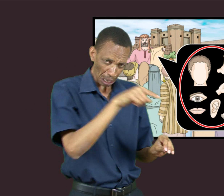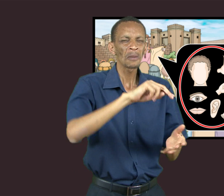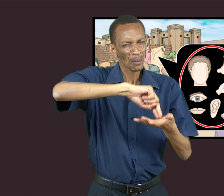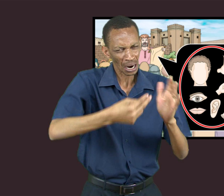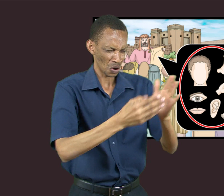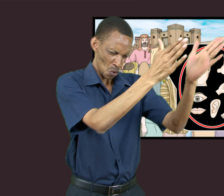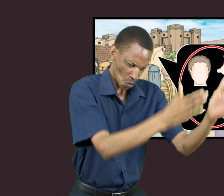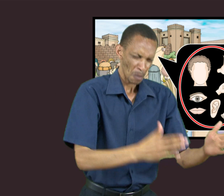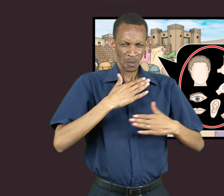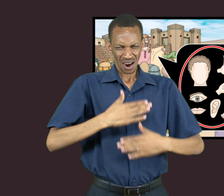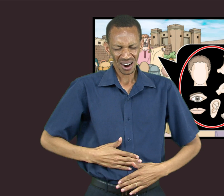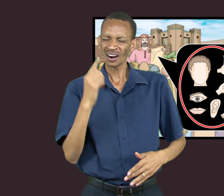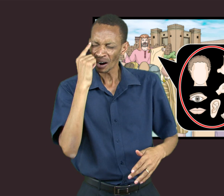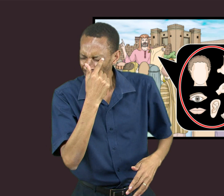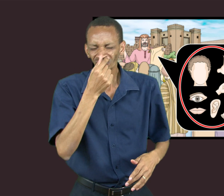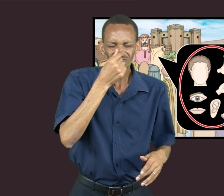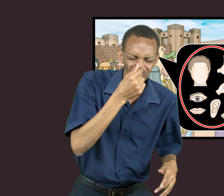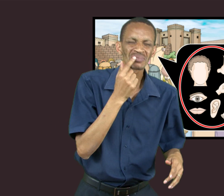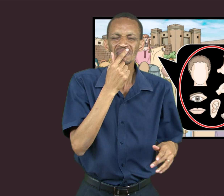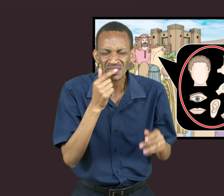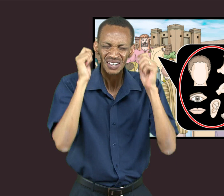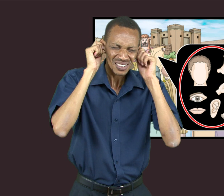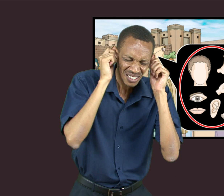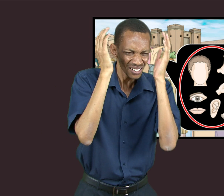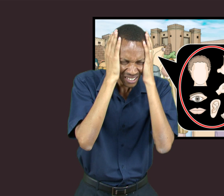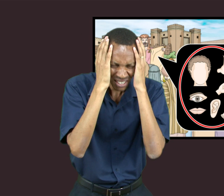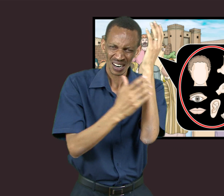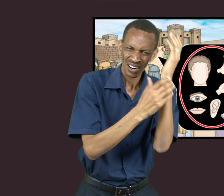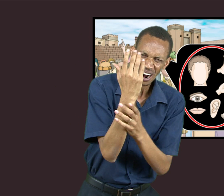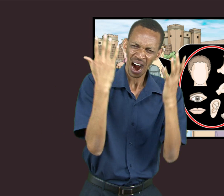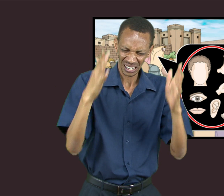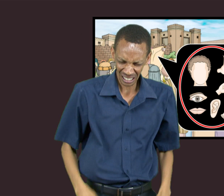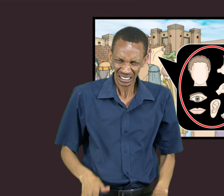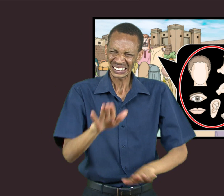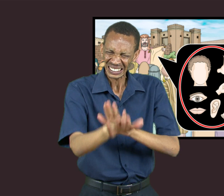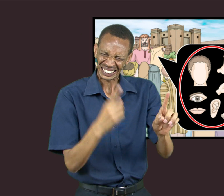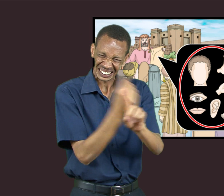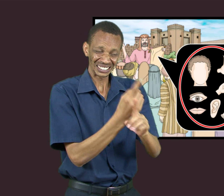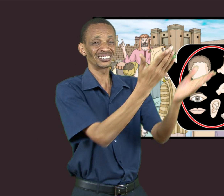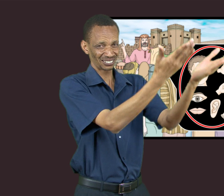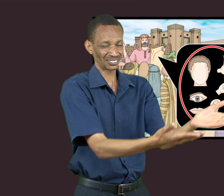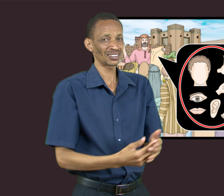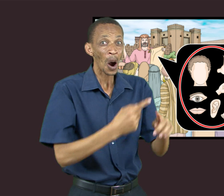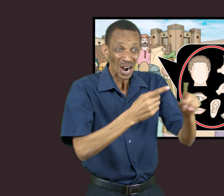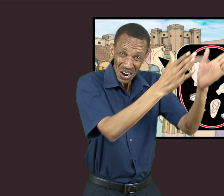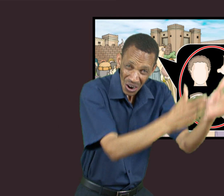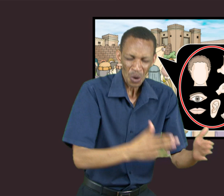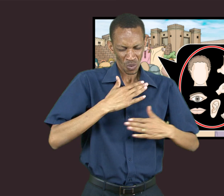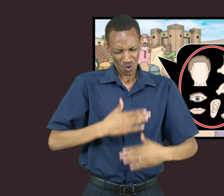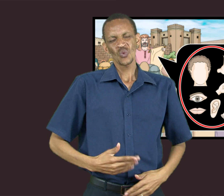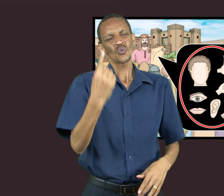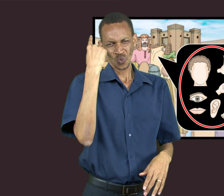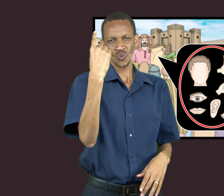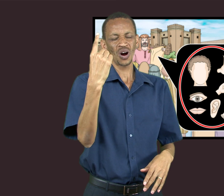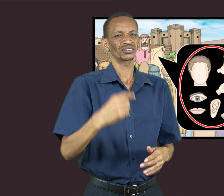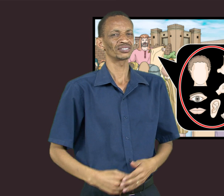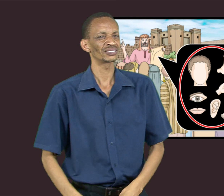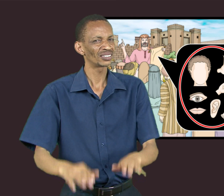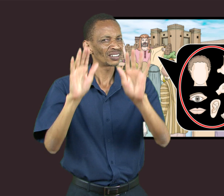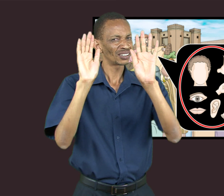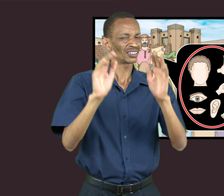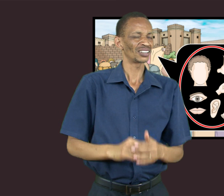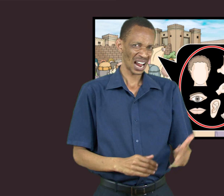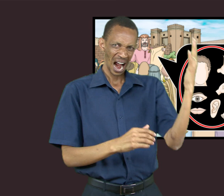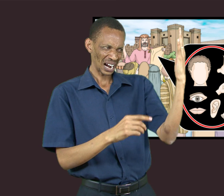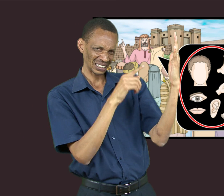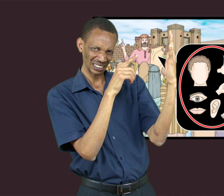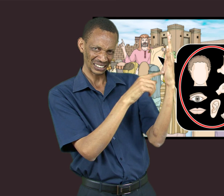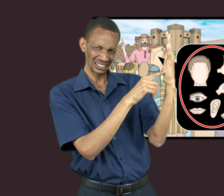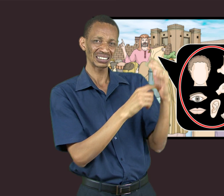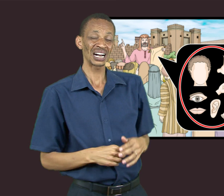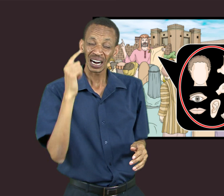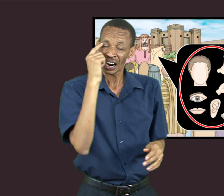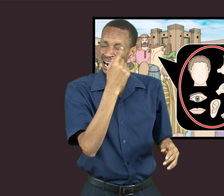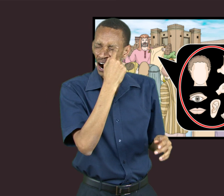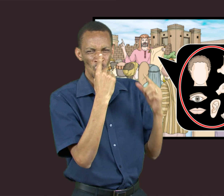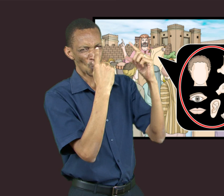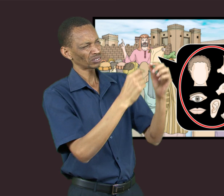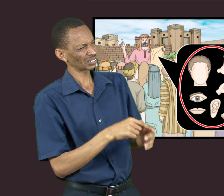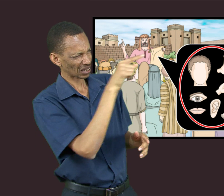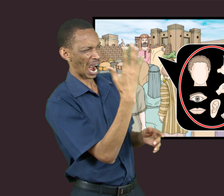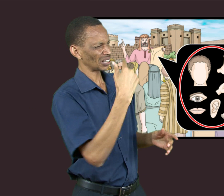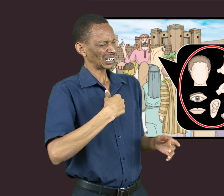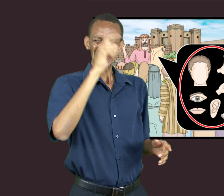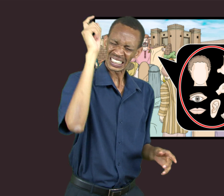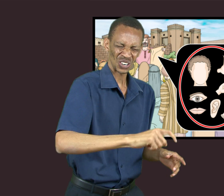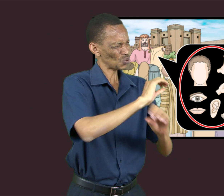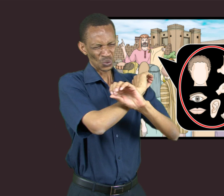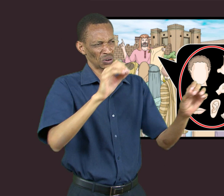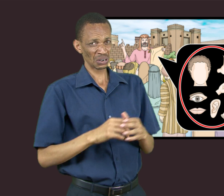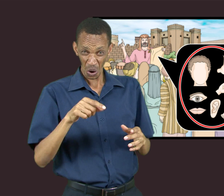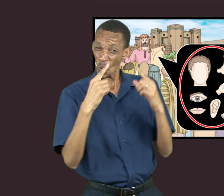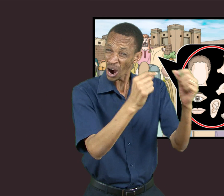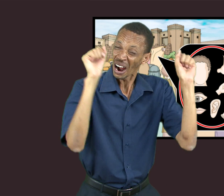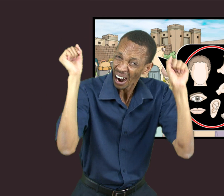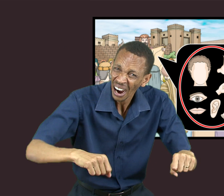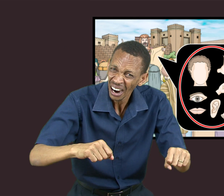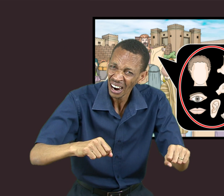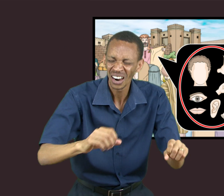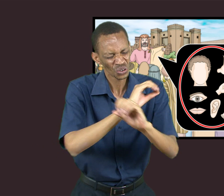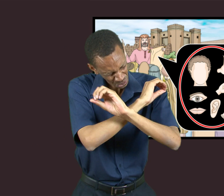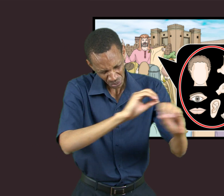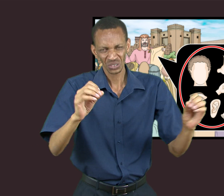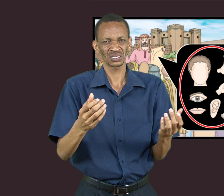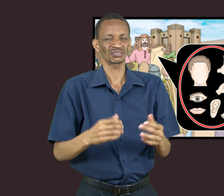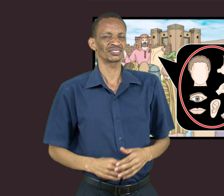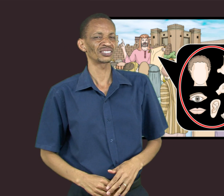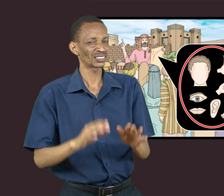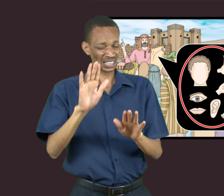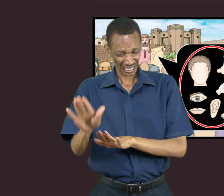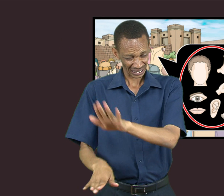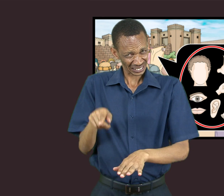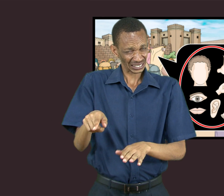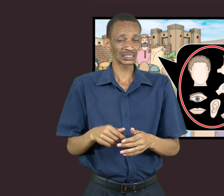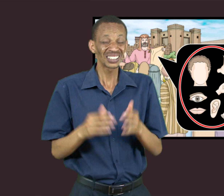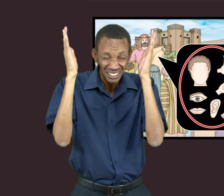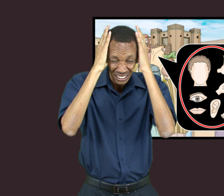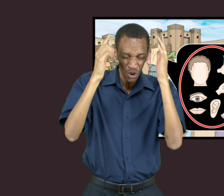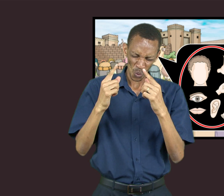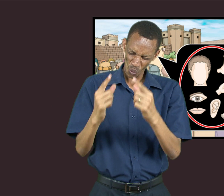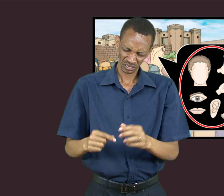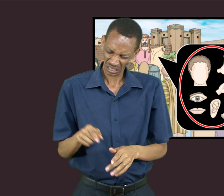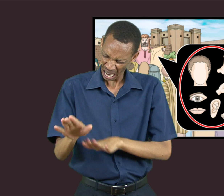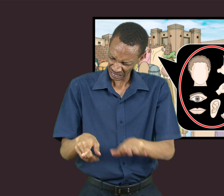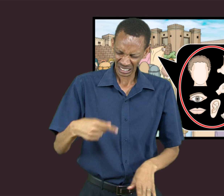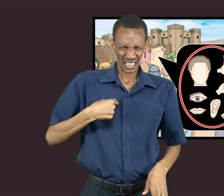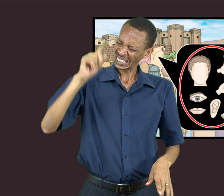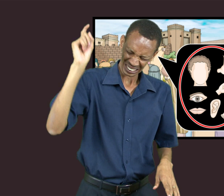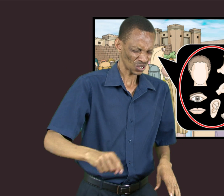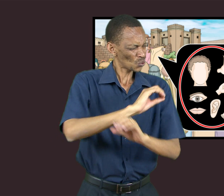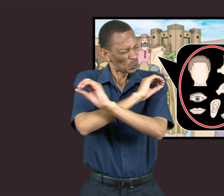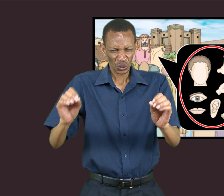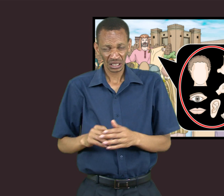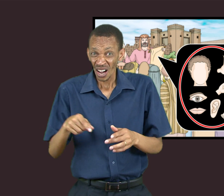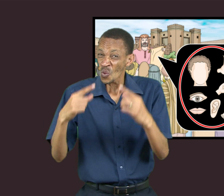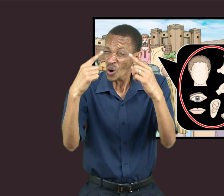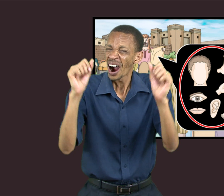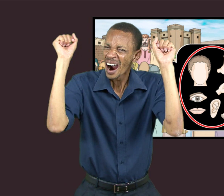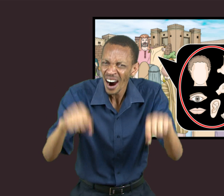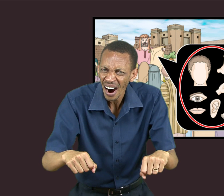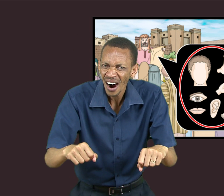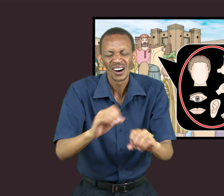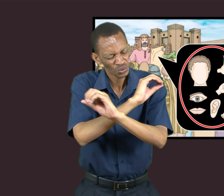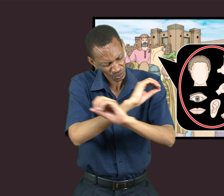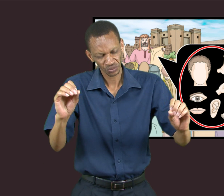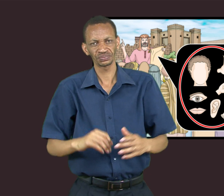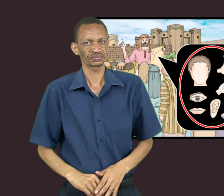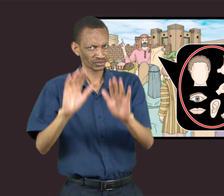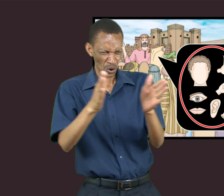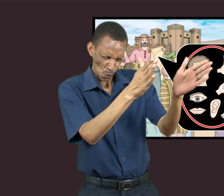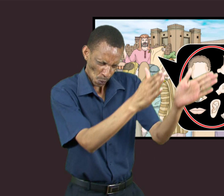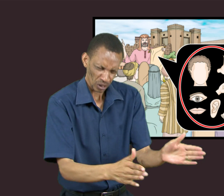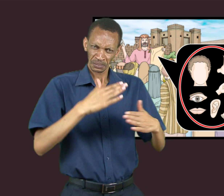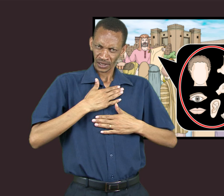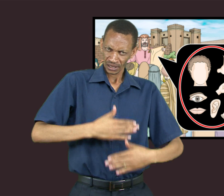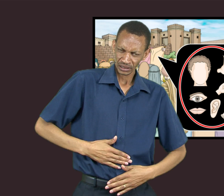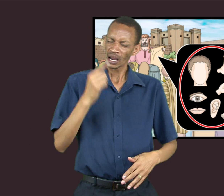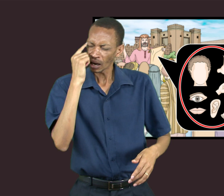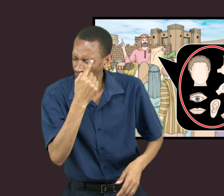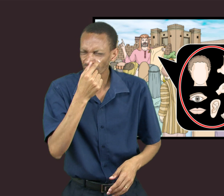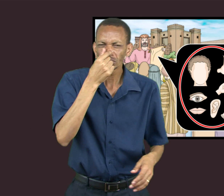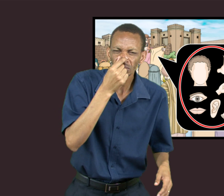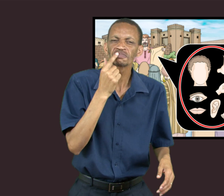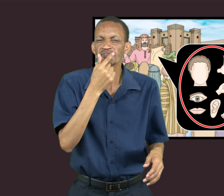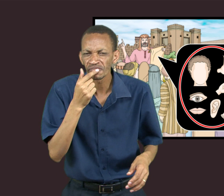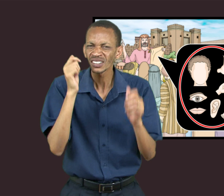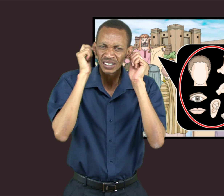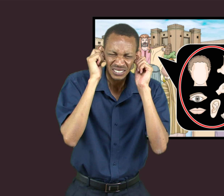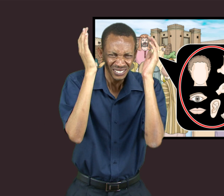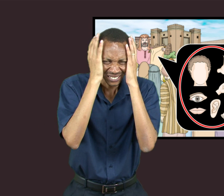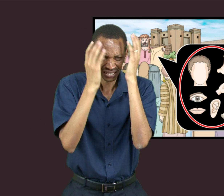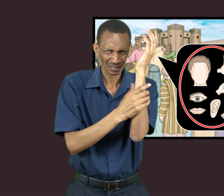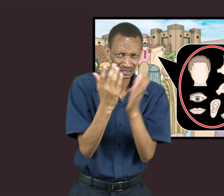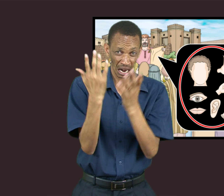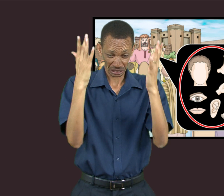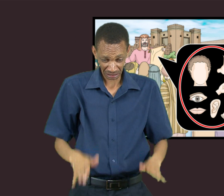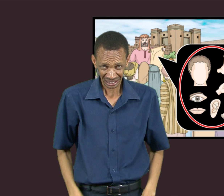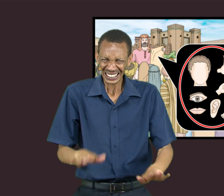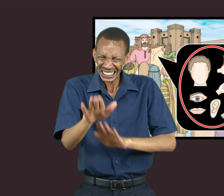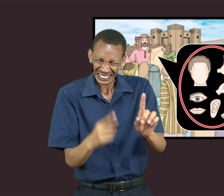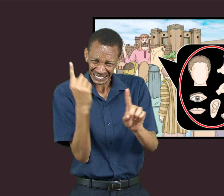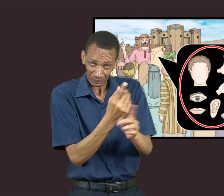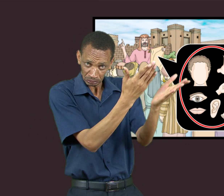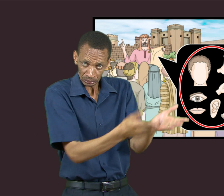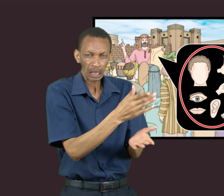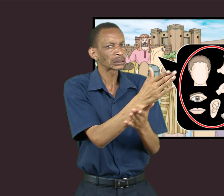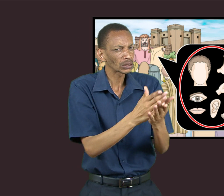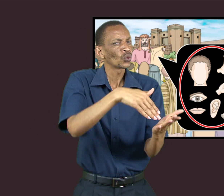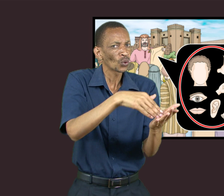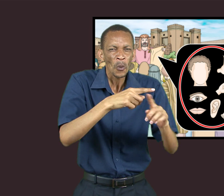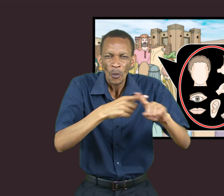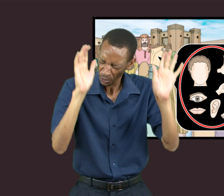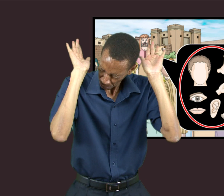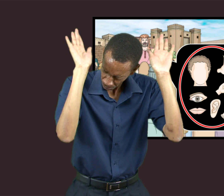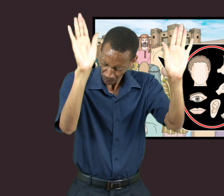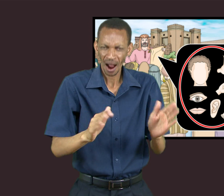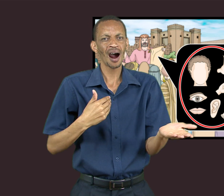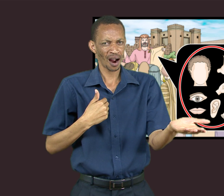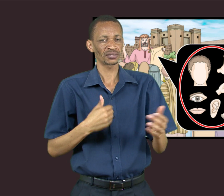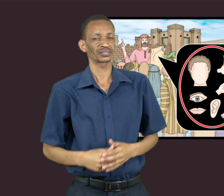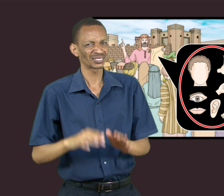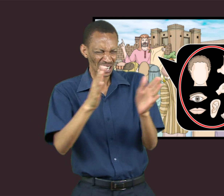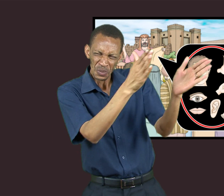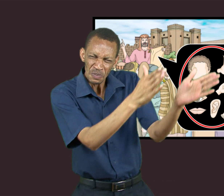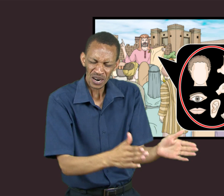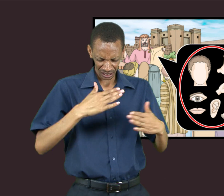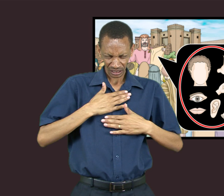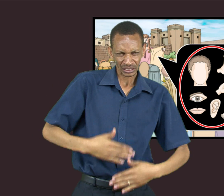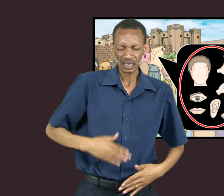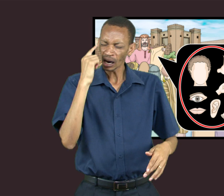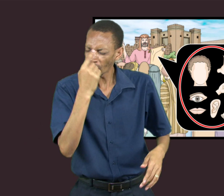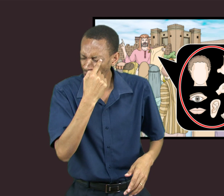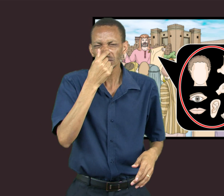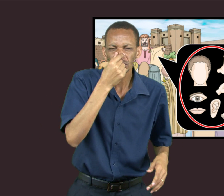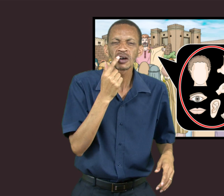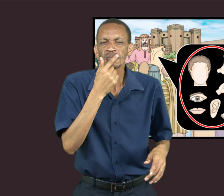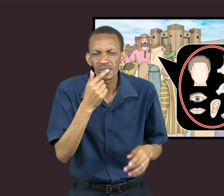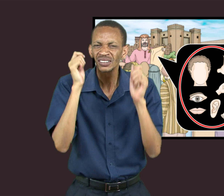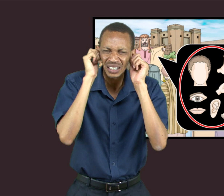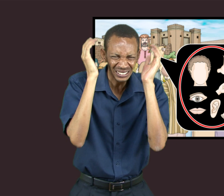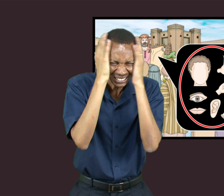As it is, there are many parts, but one body. The eye cannot say to the hand, “I do not need you.” Nor can the head say to the feet, “I do not need you.”